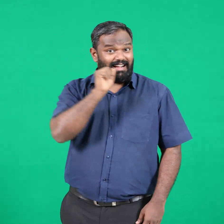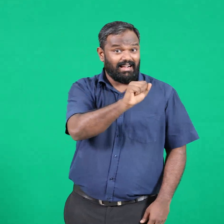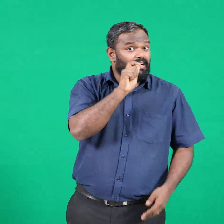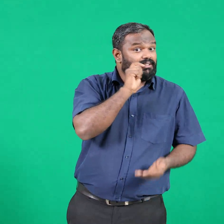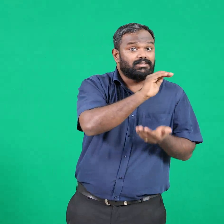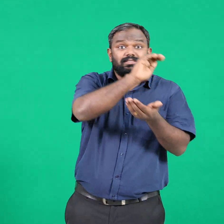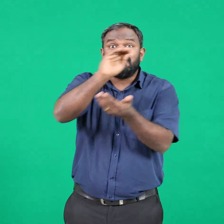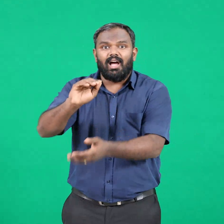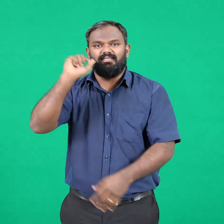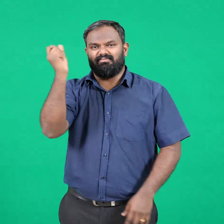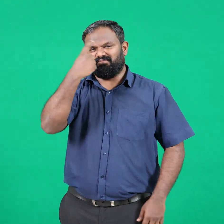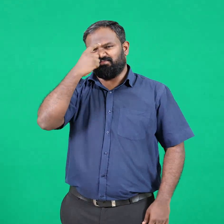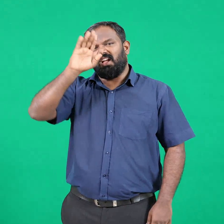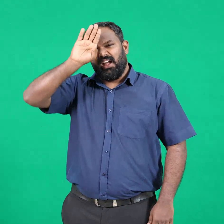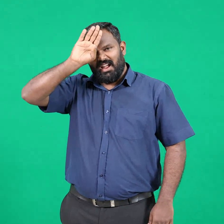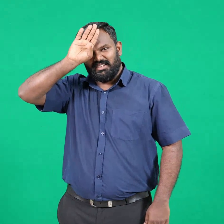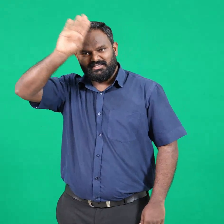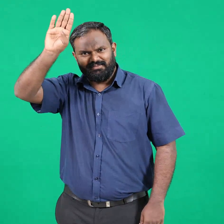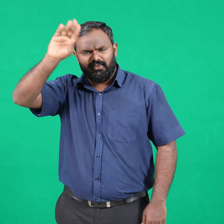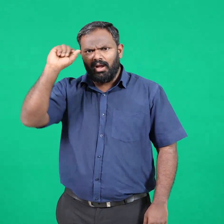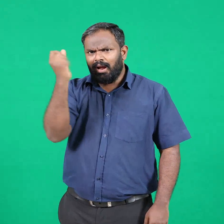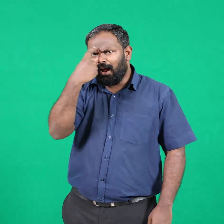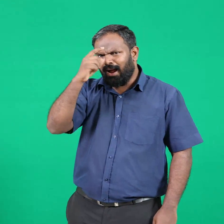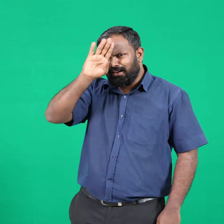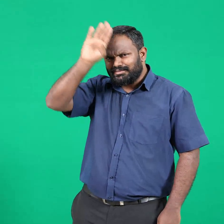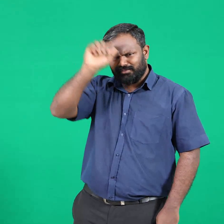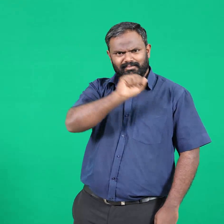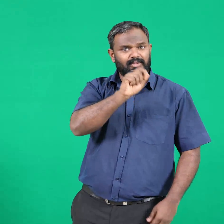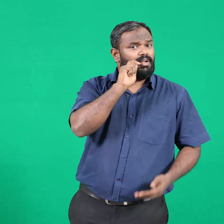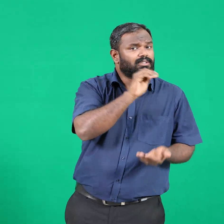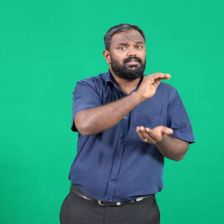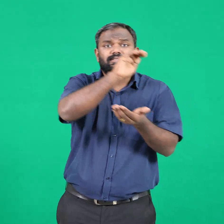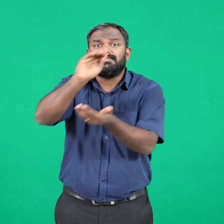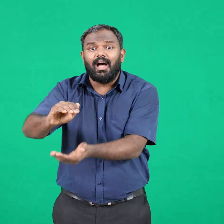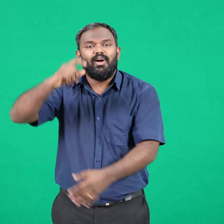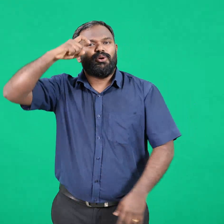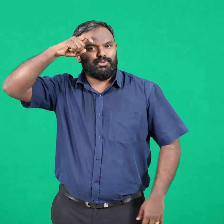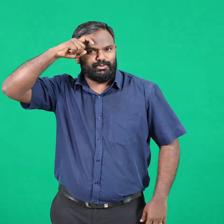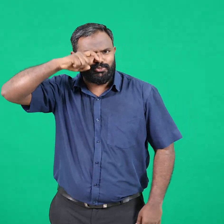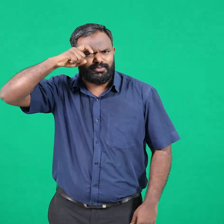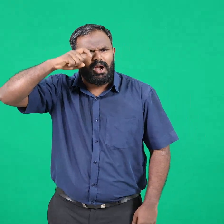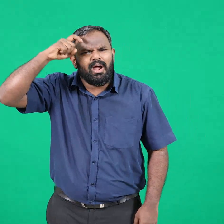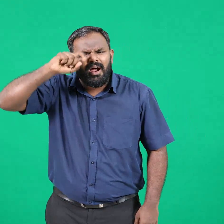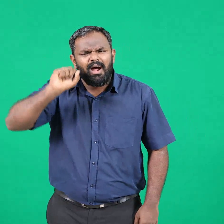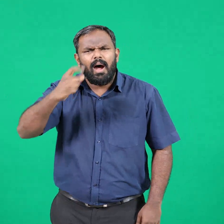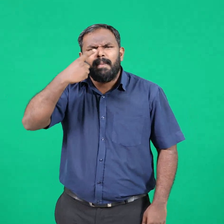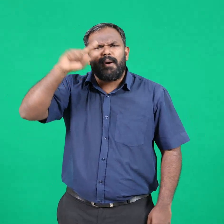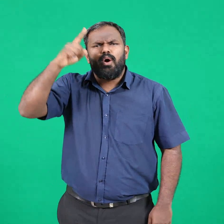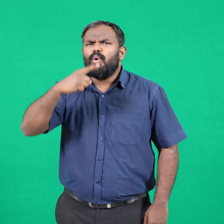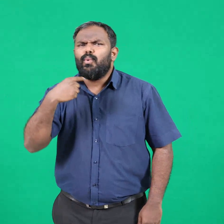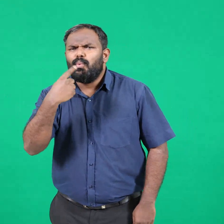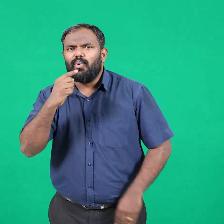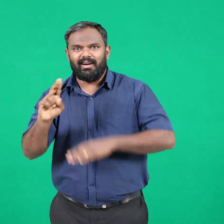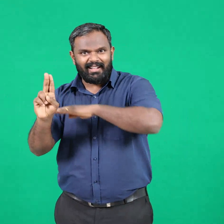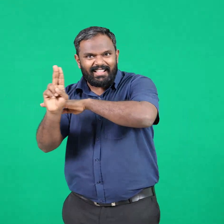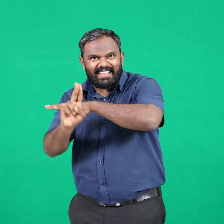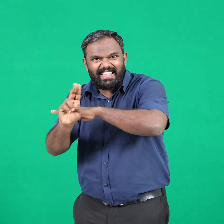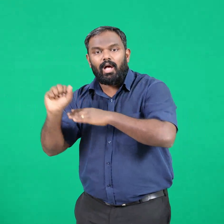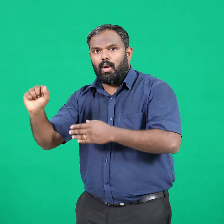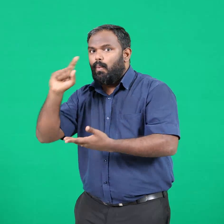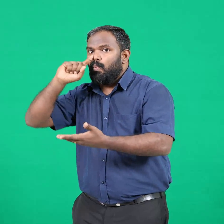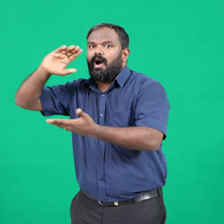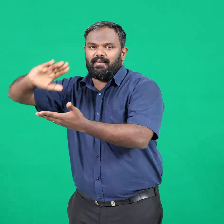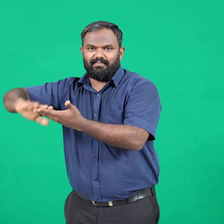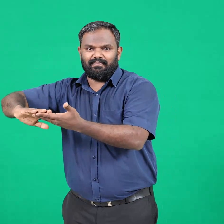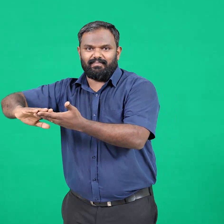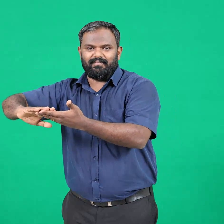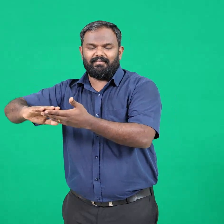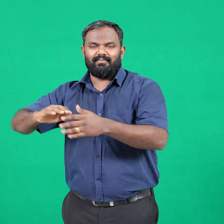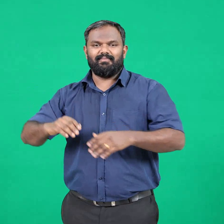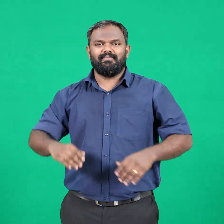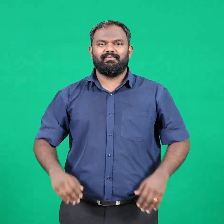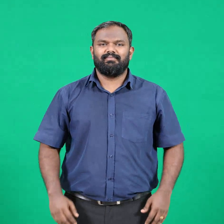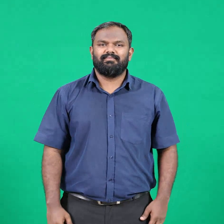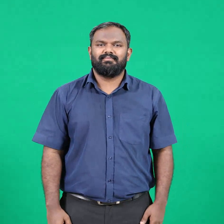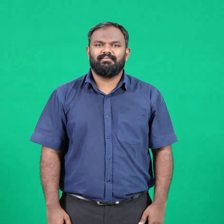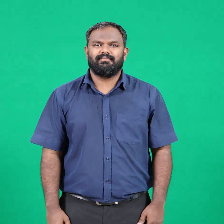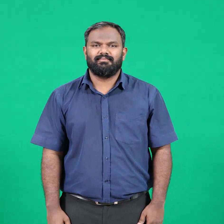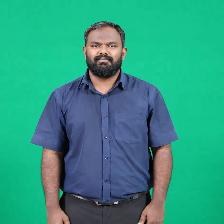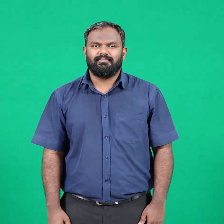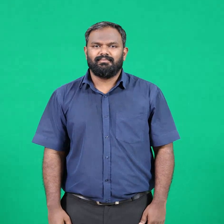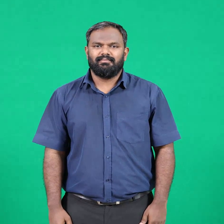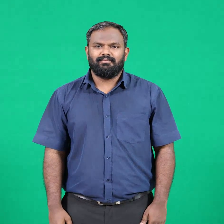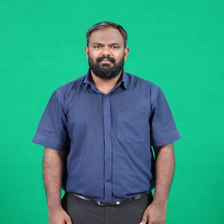Next: David was the father of Solomon by Uriah's wife,